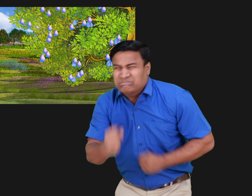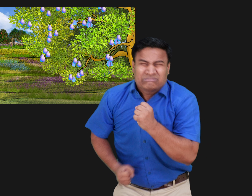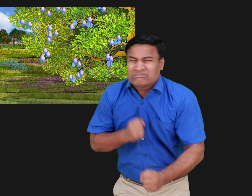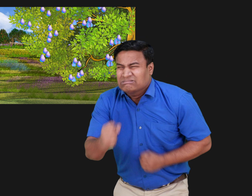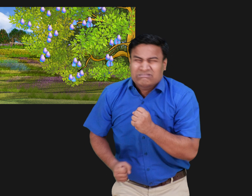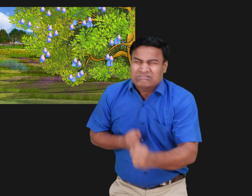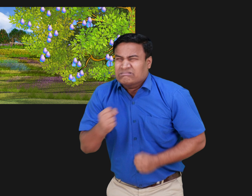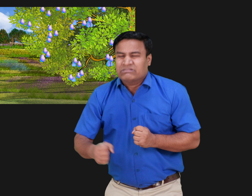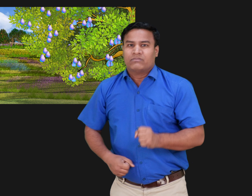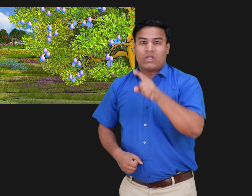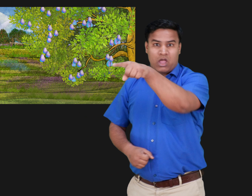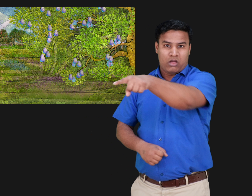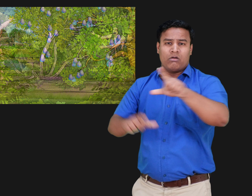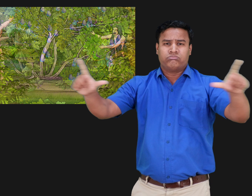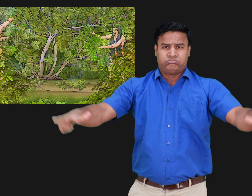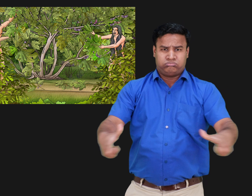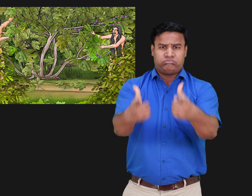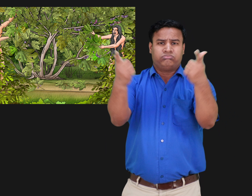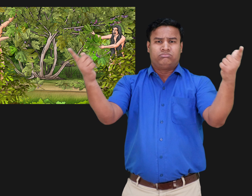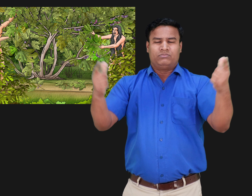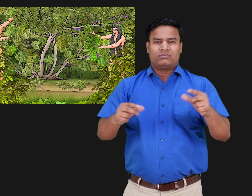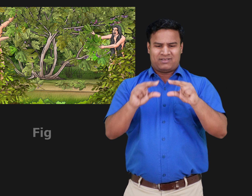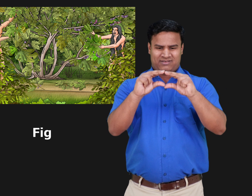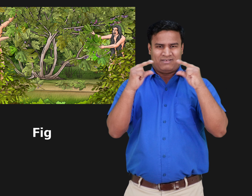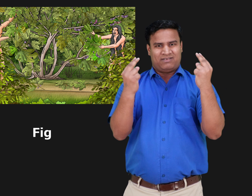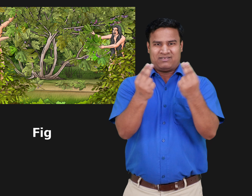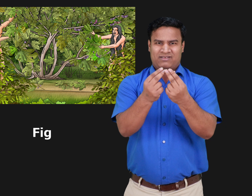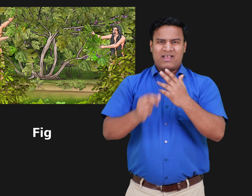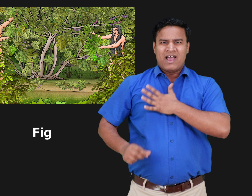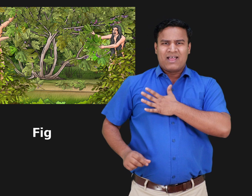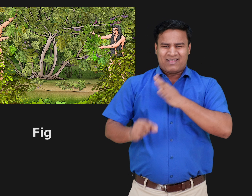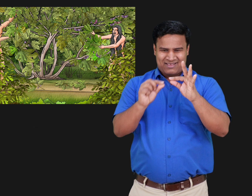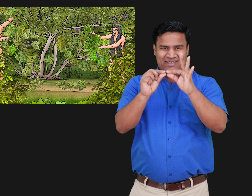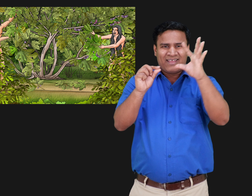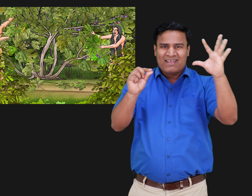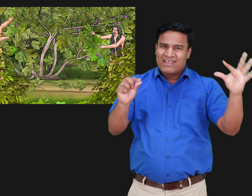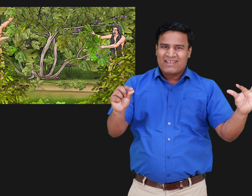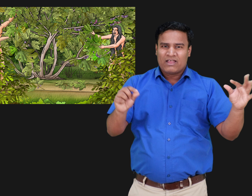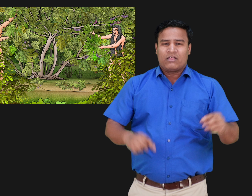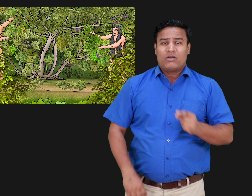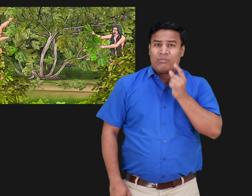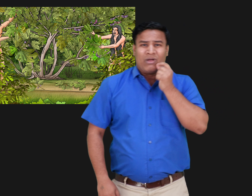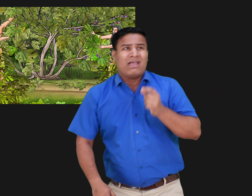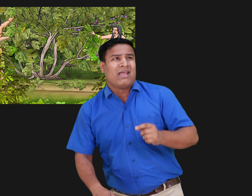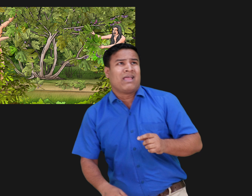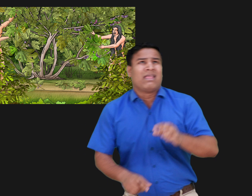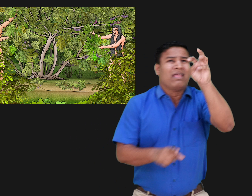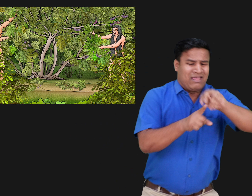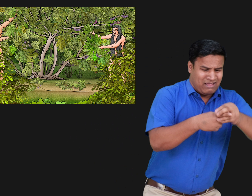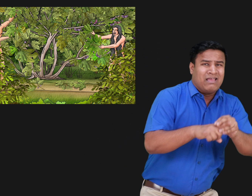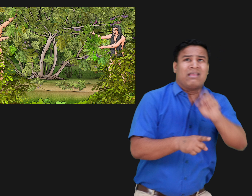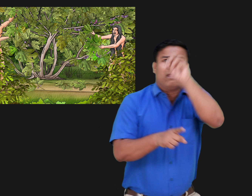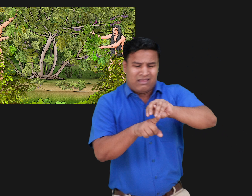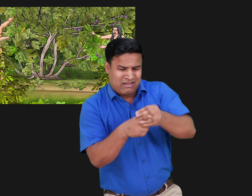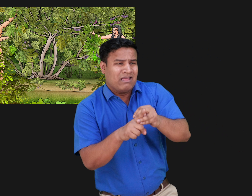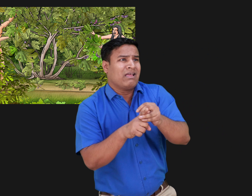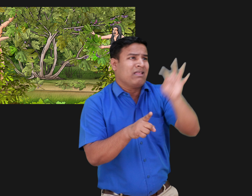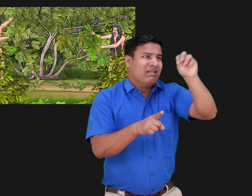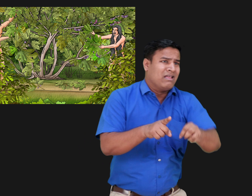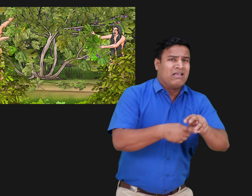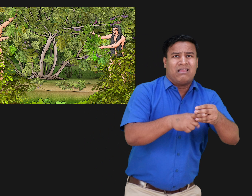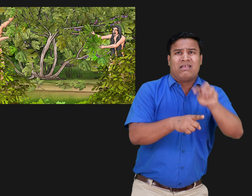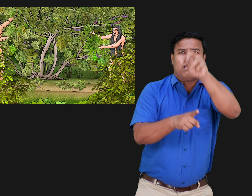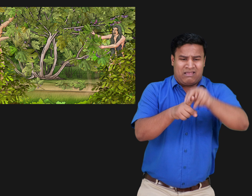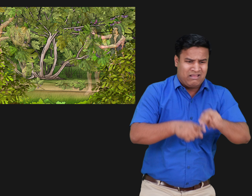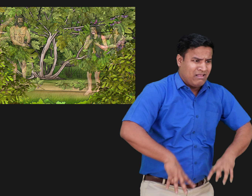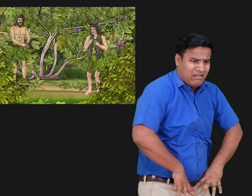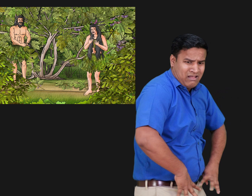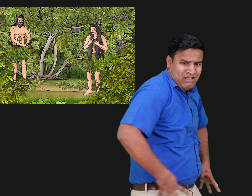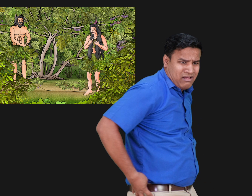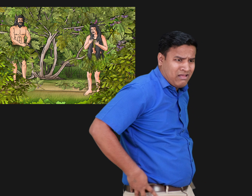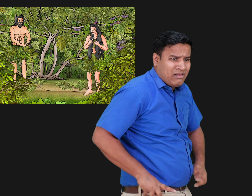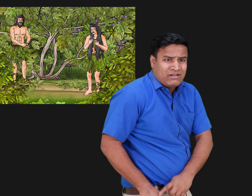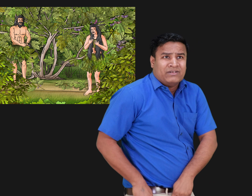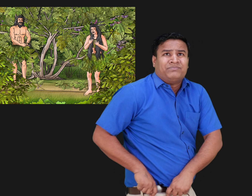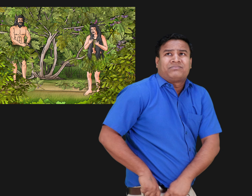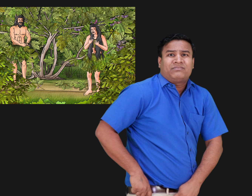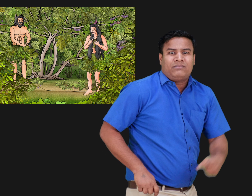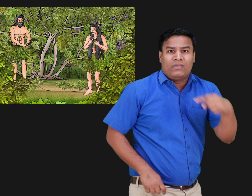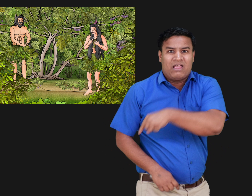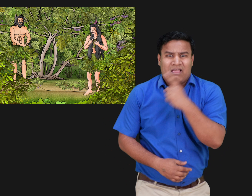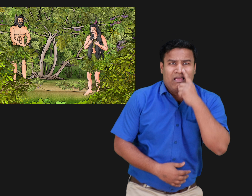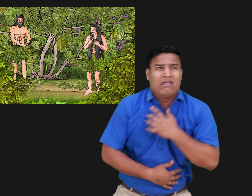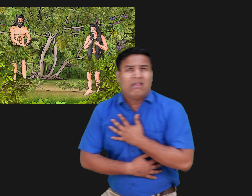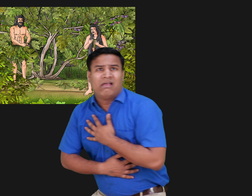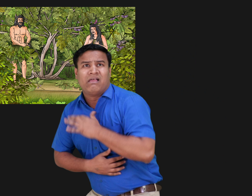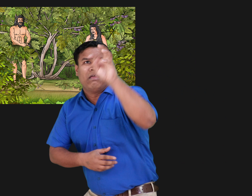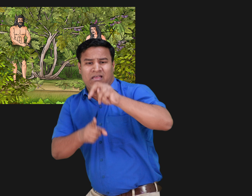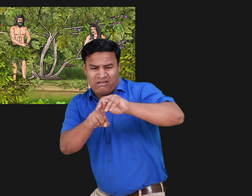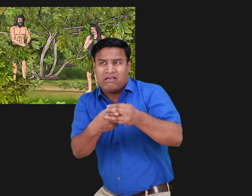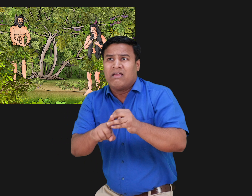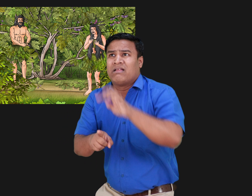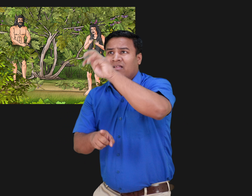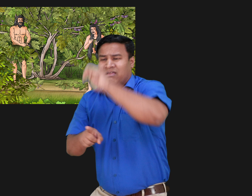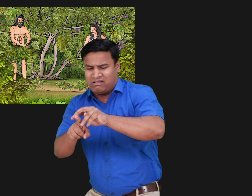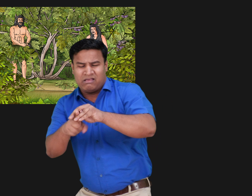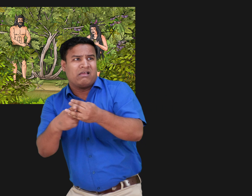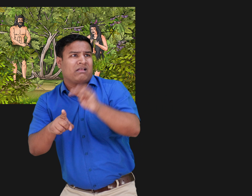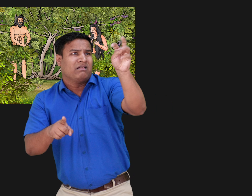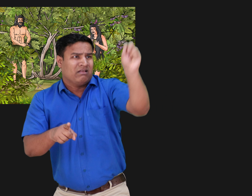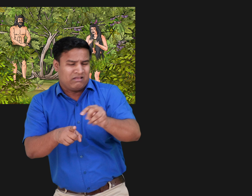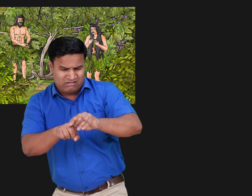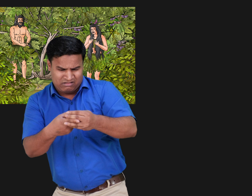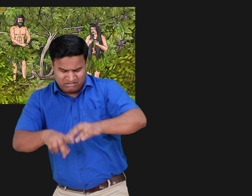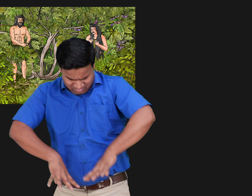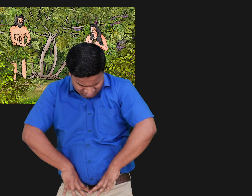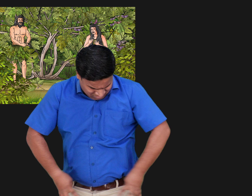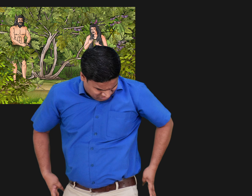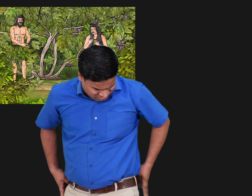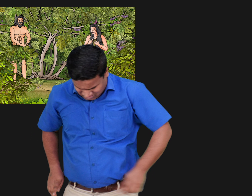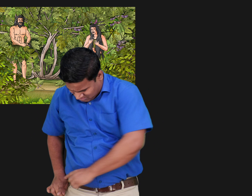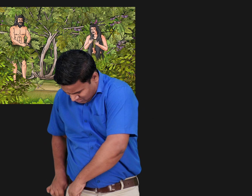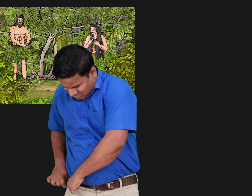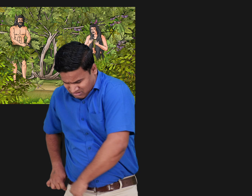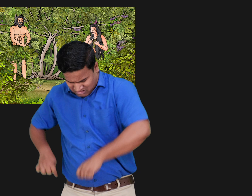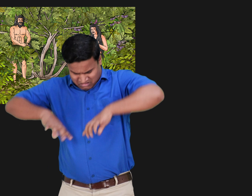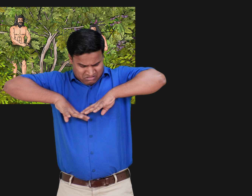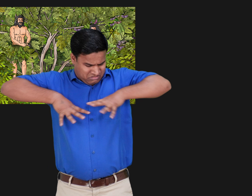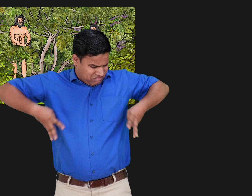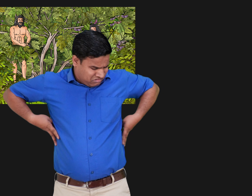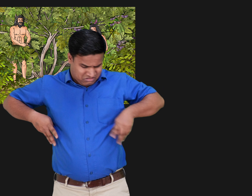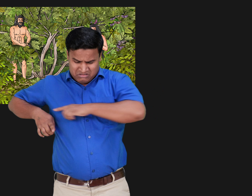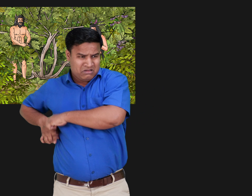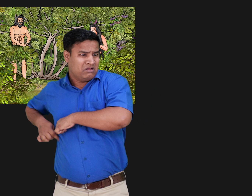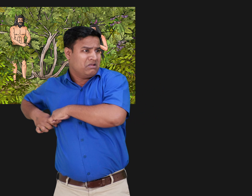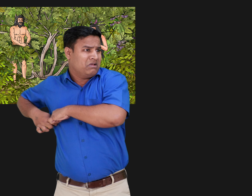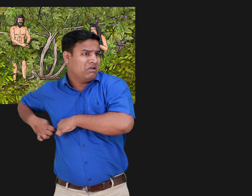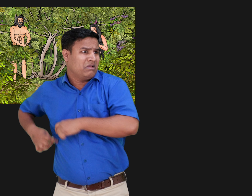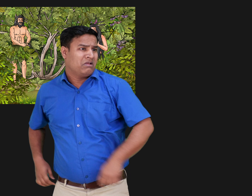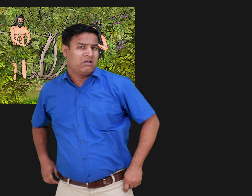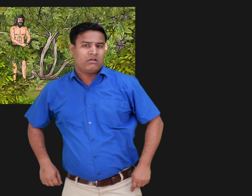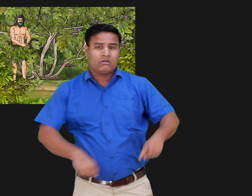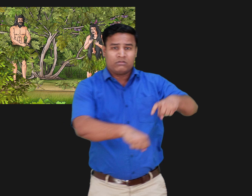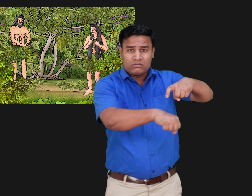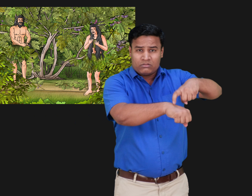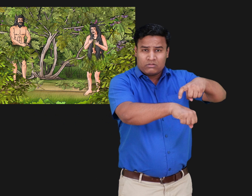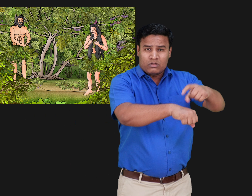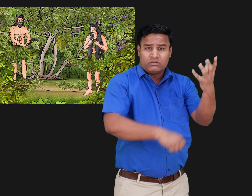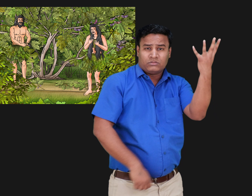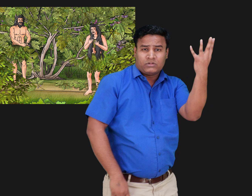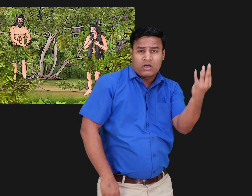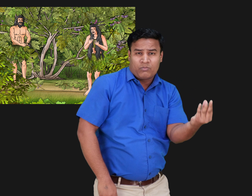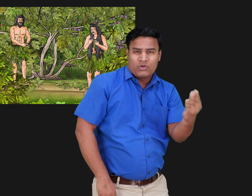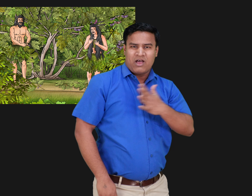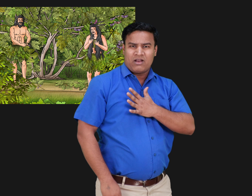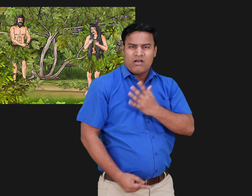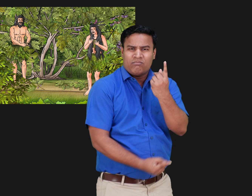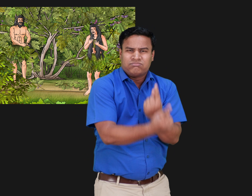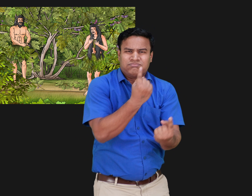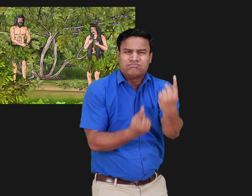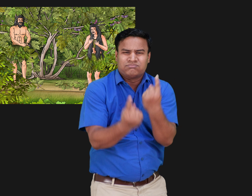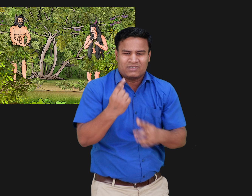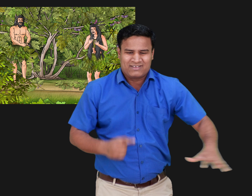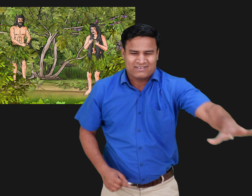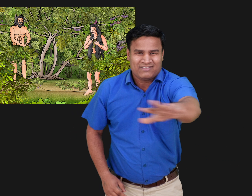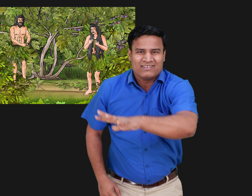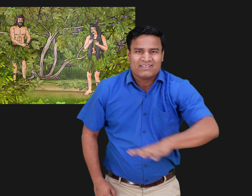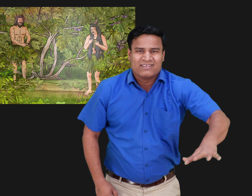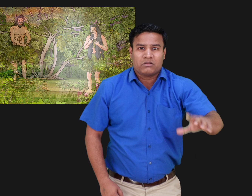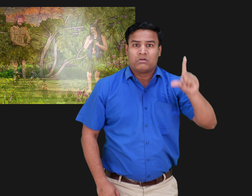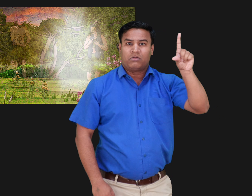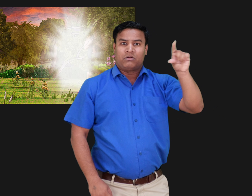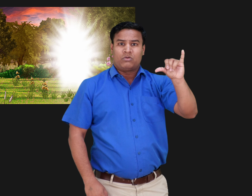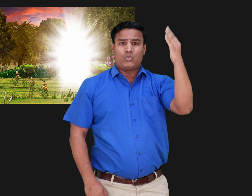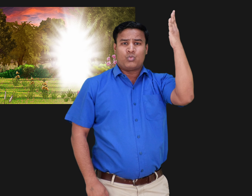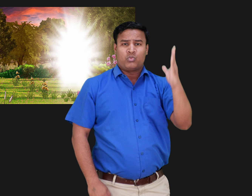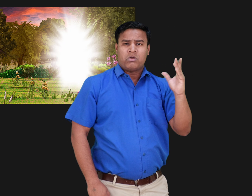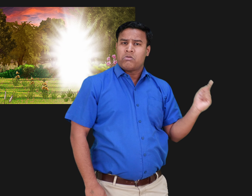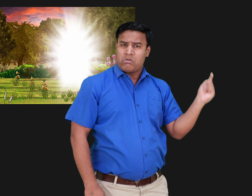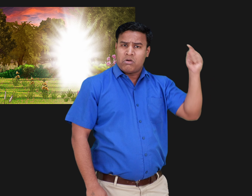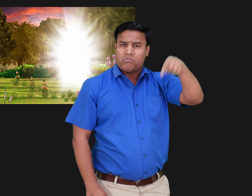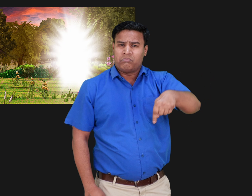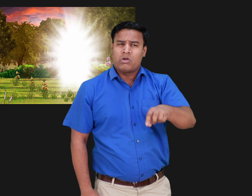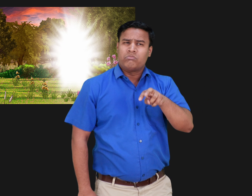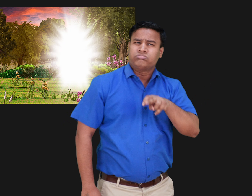so they sewed together fig leaves and made coverings for themselves.